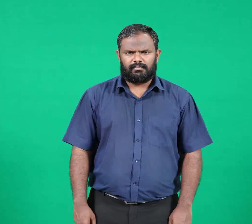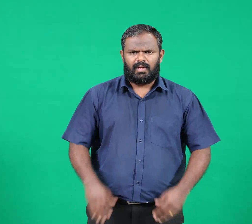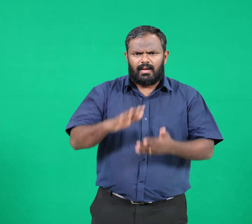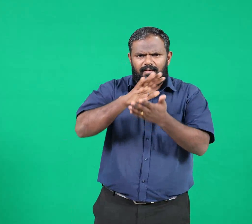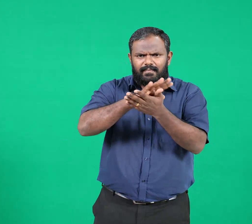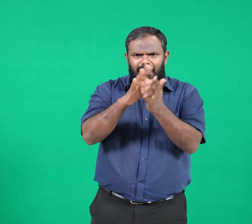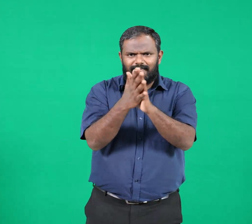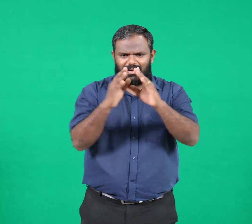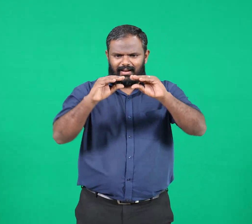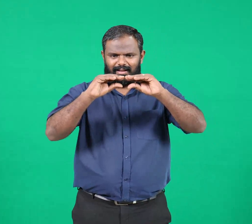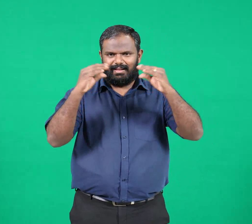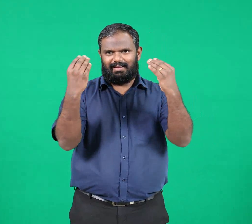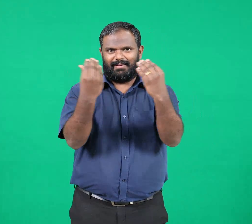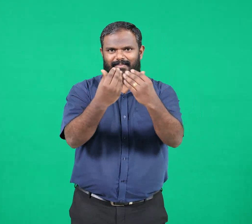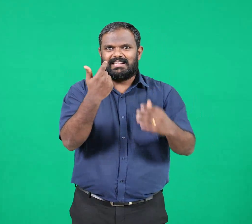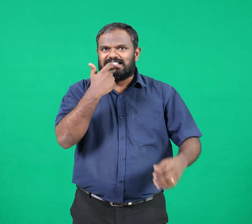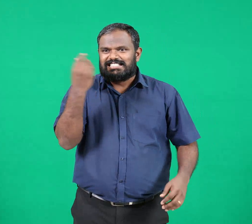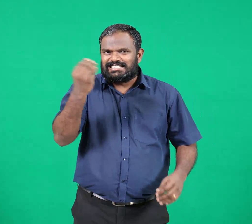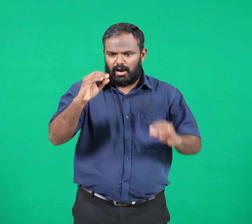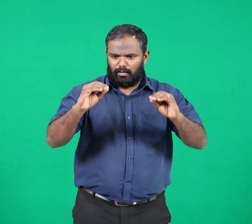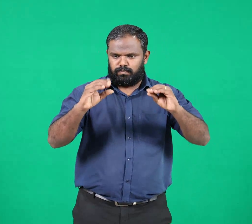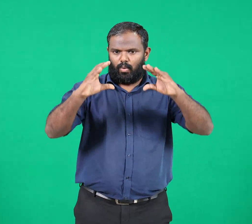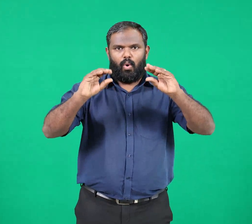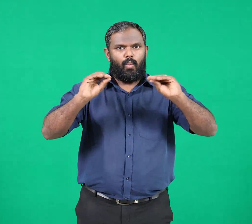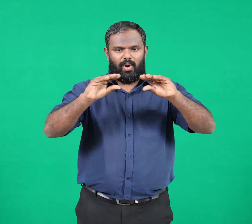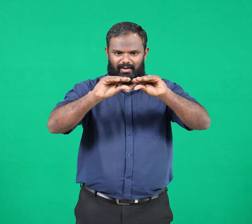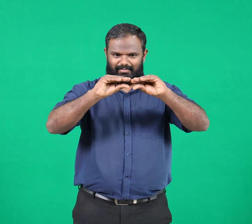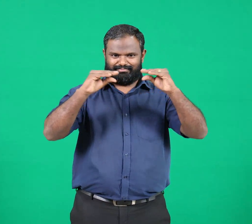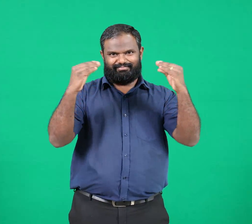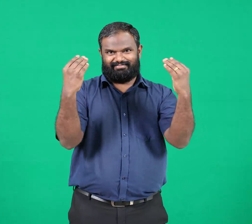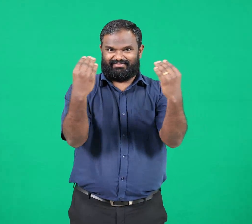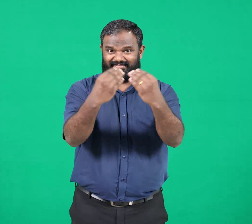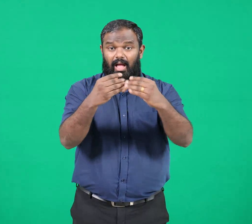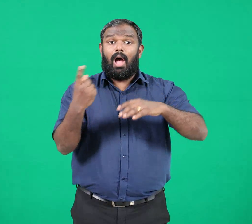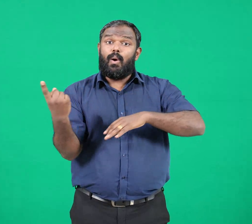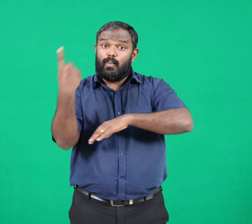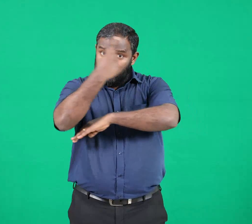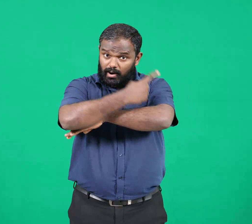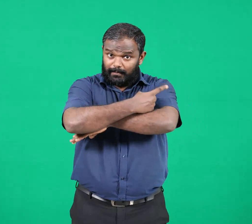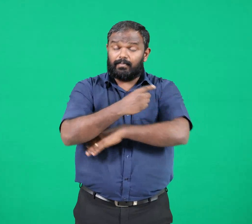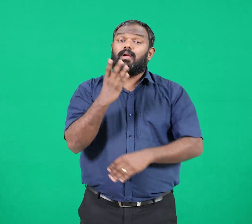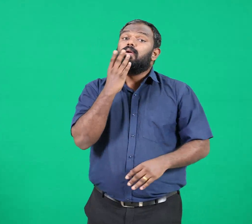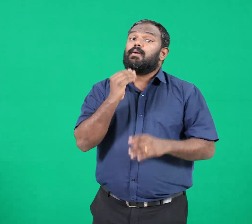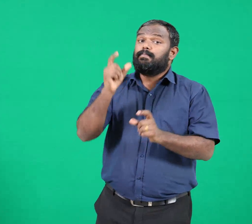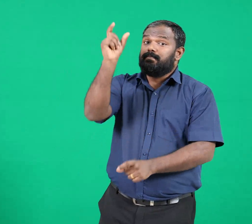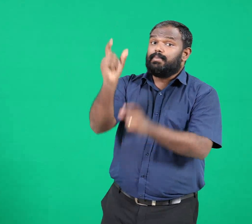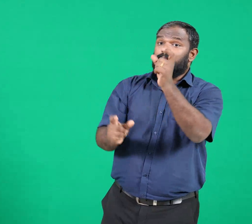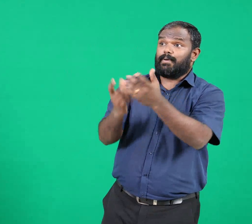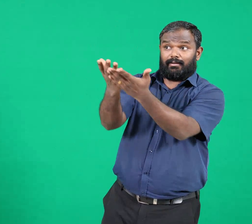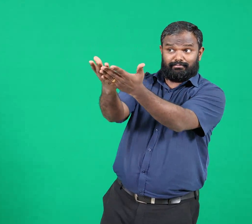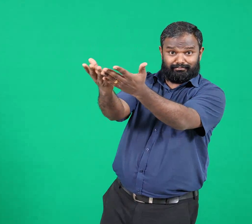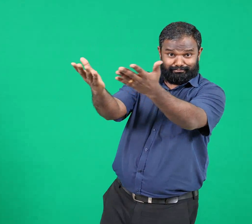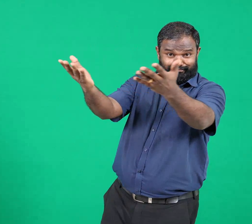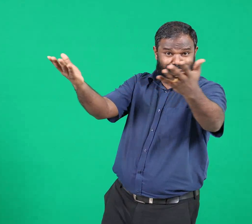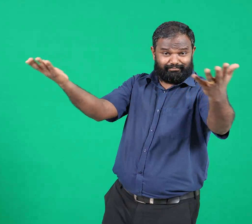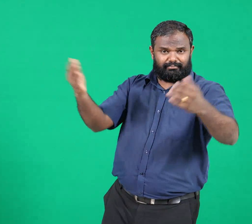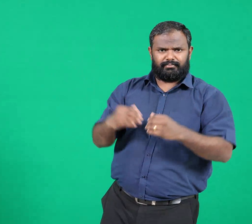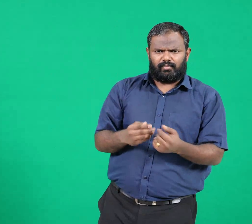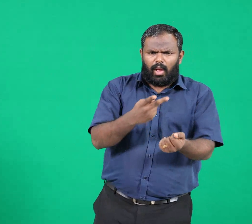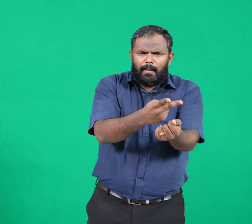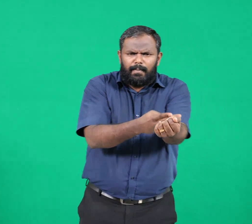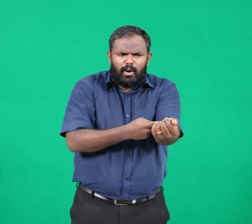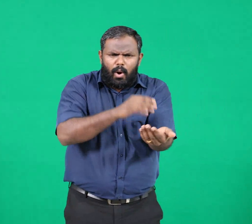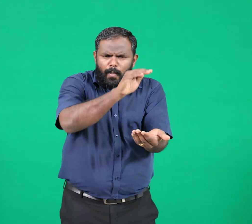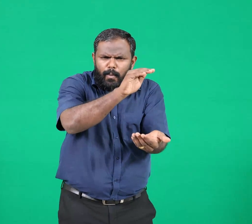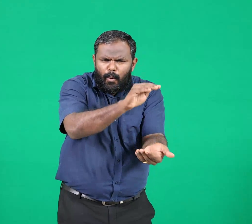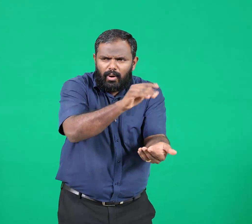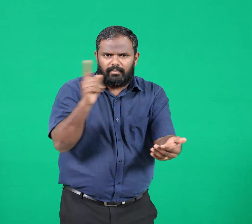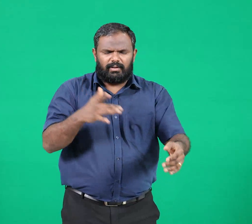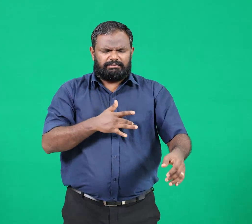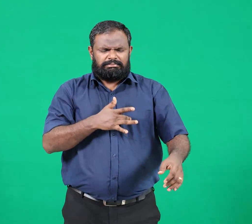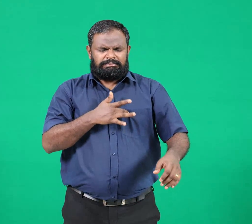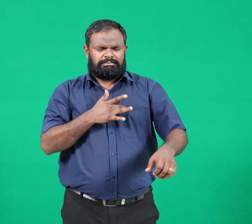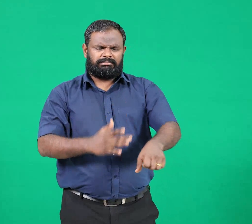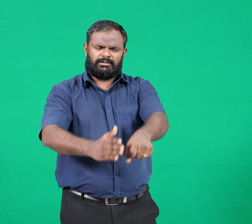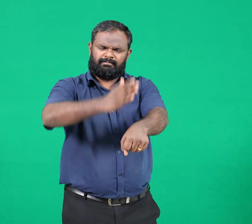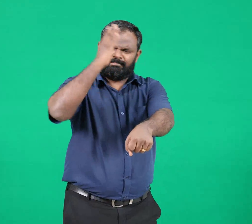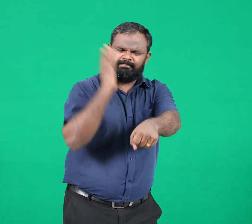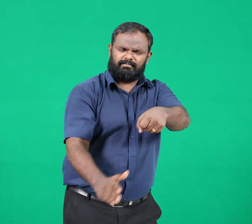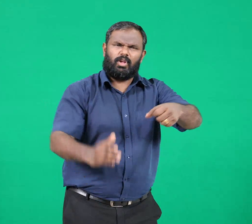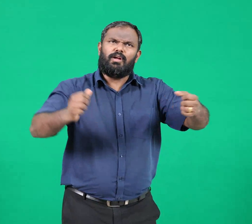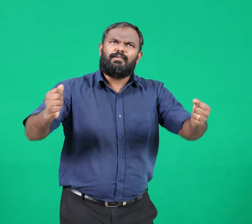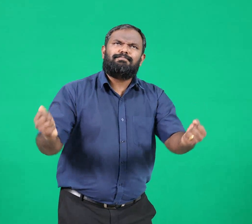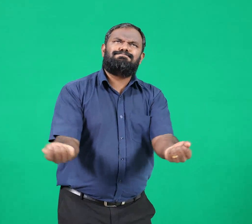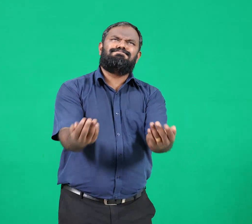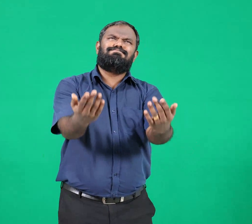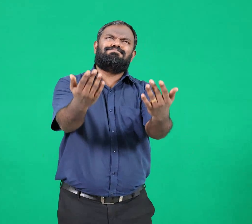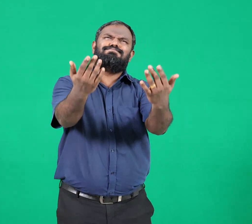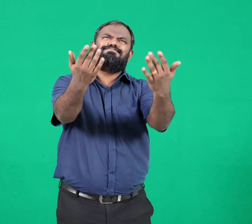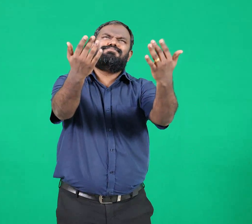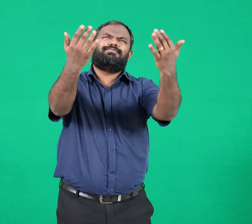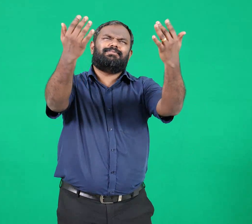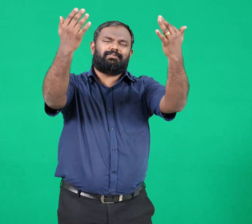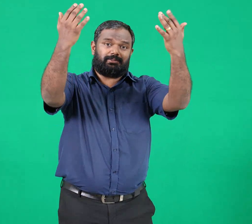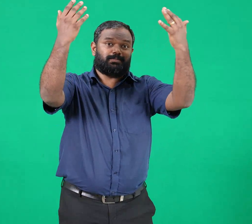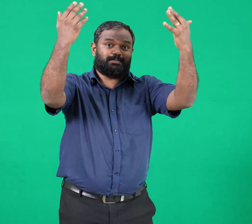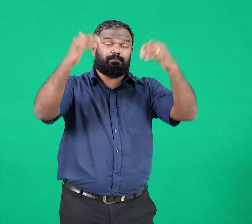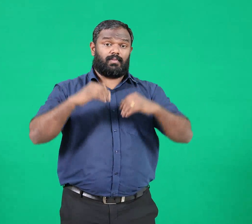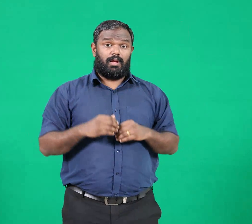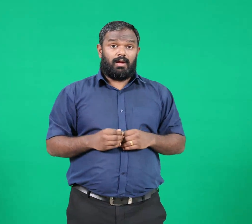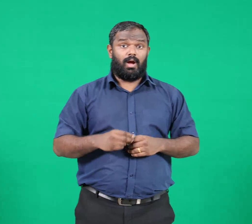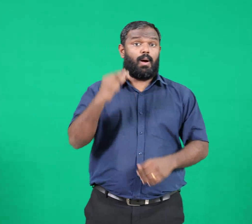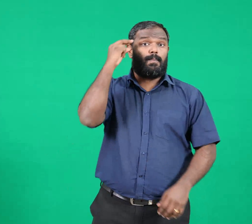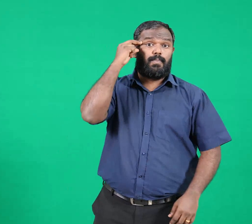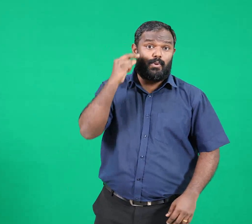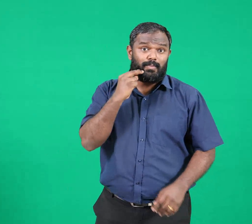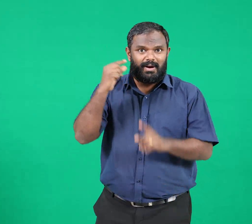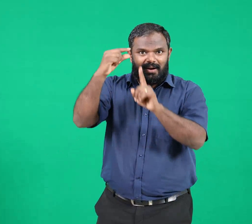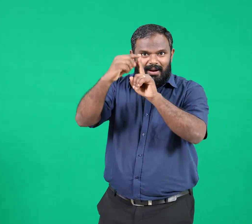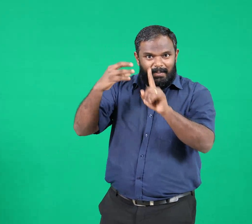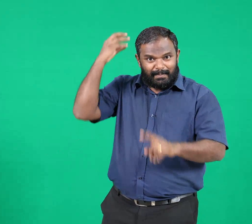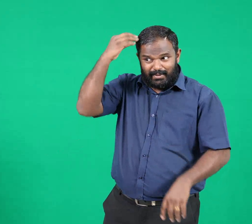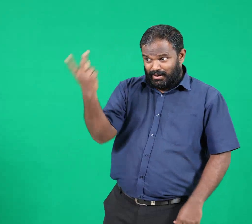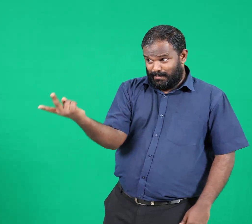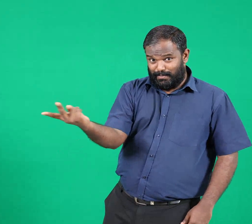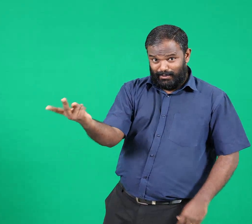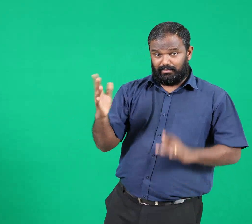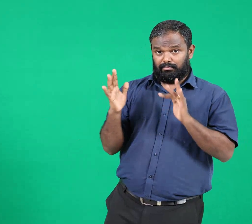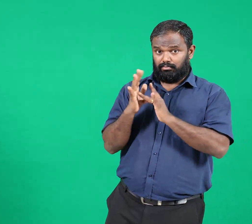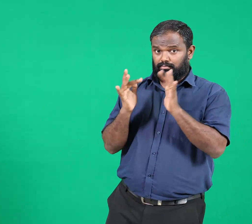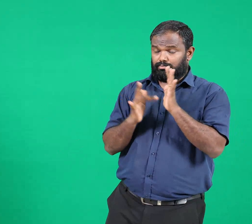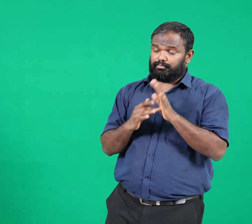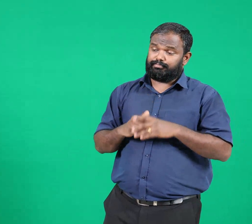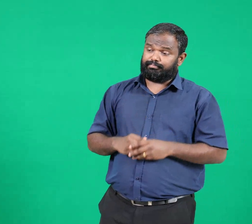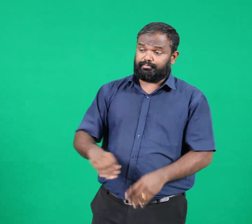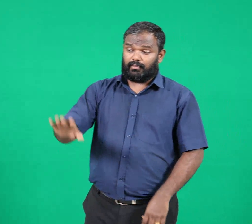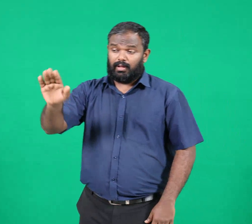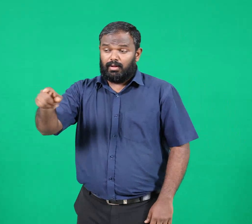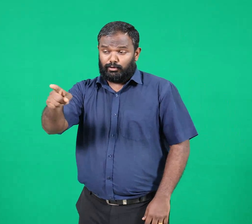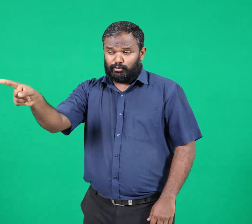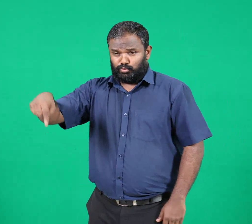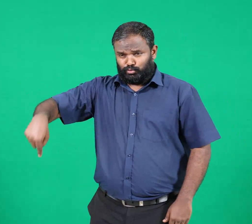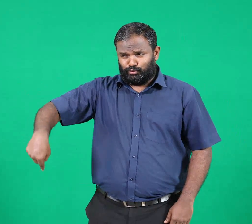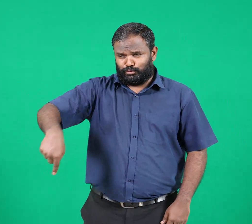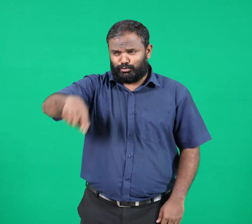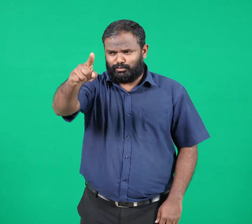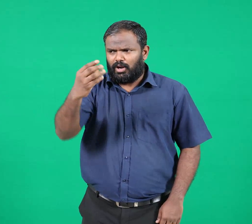Then came the day of Unleavened Bread on which the Passover lamb was to be sacrificed.